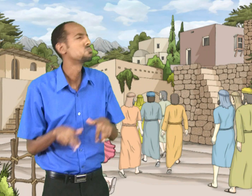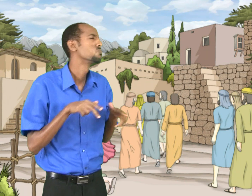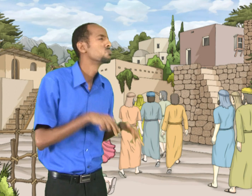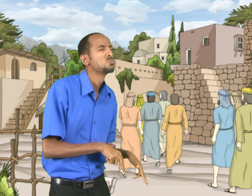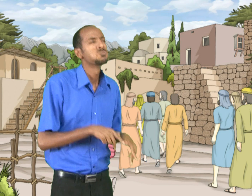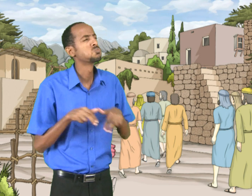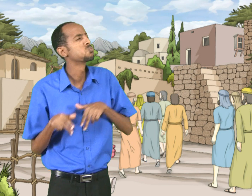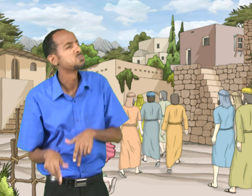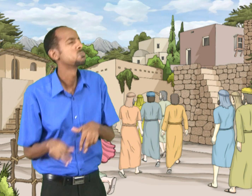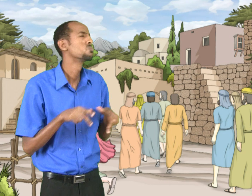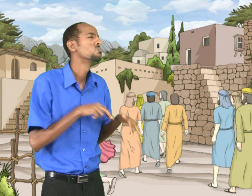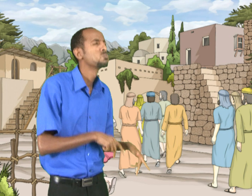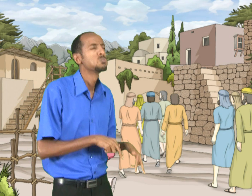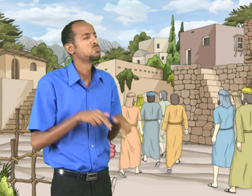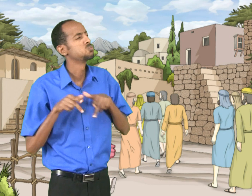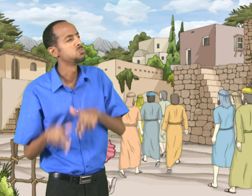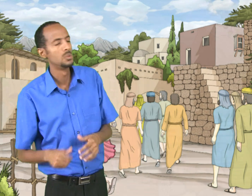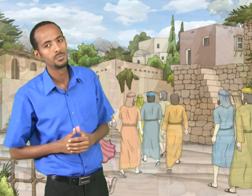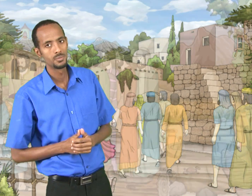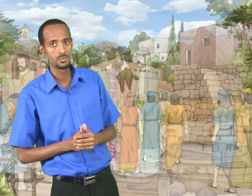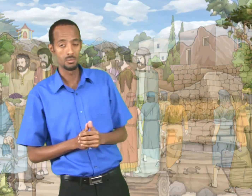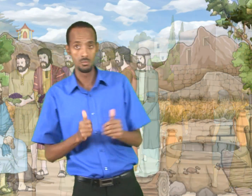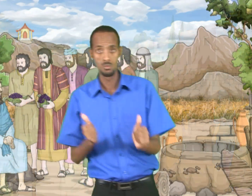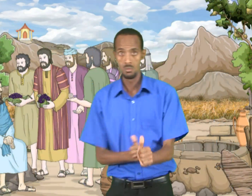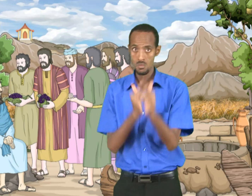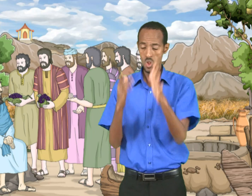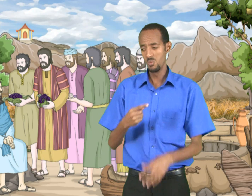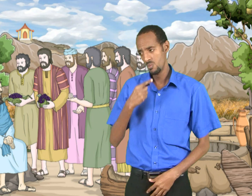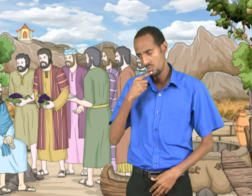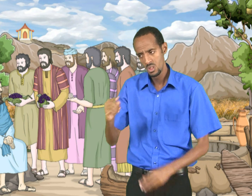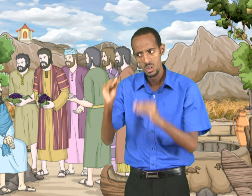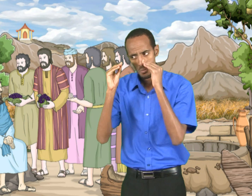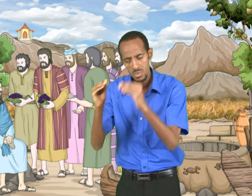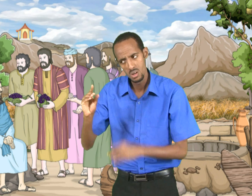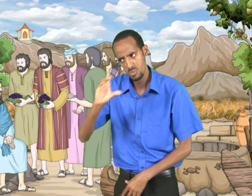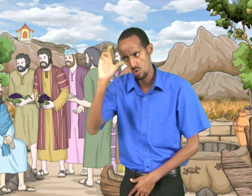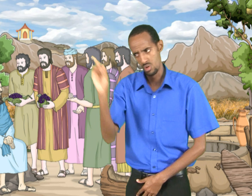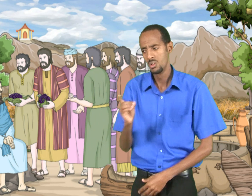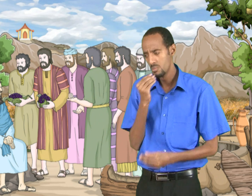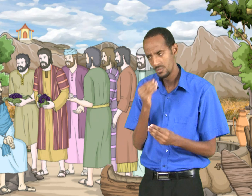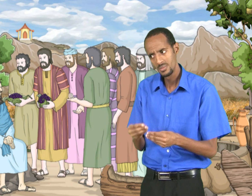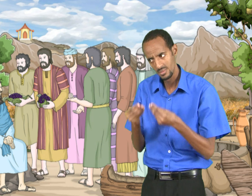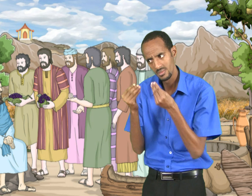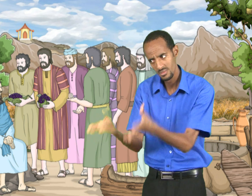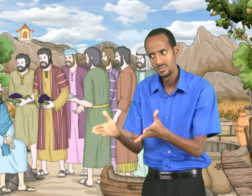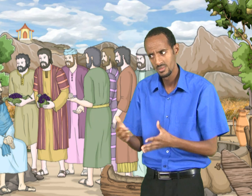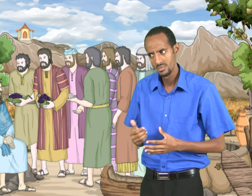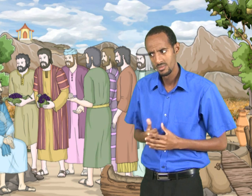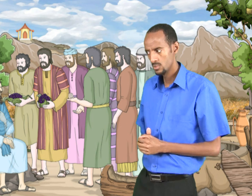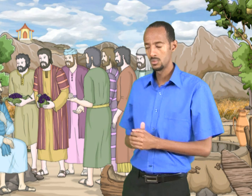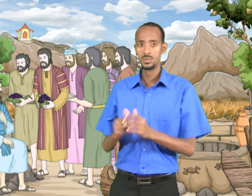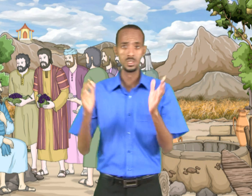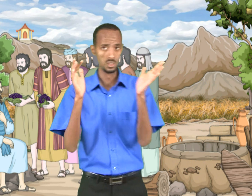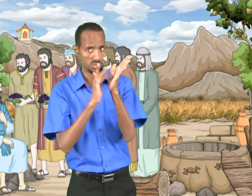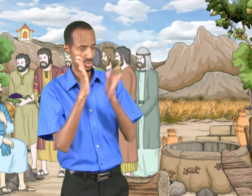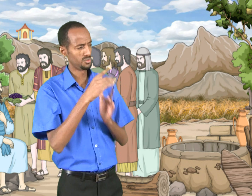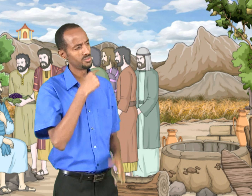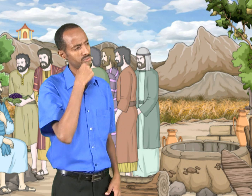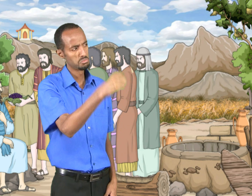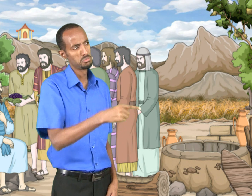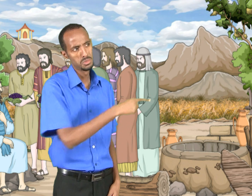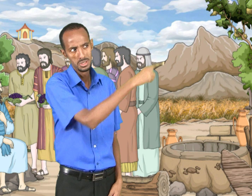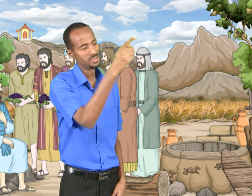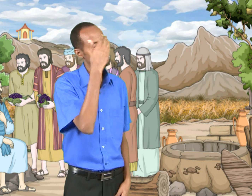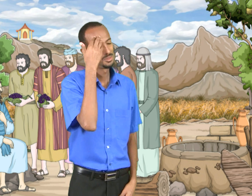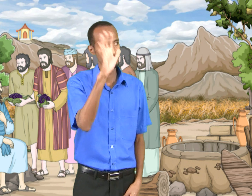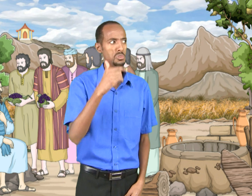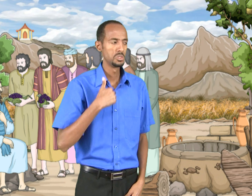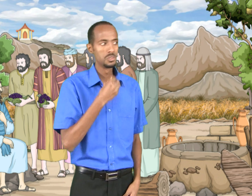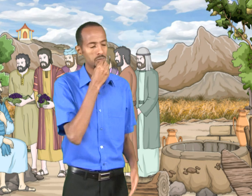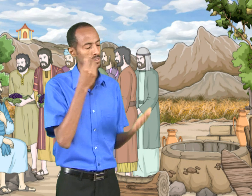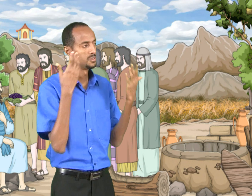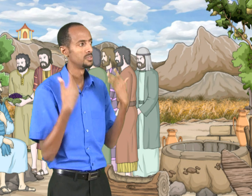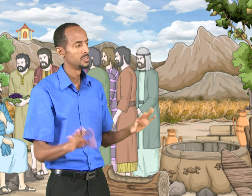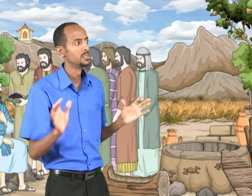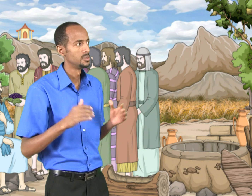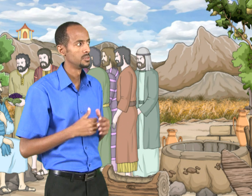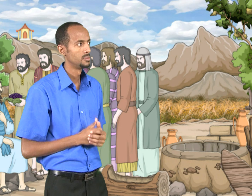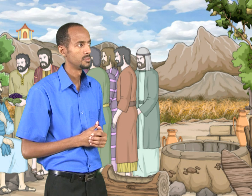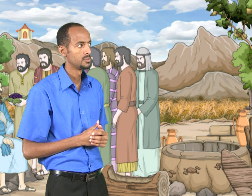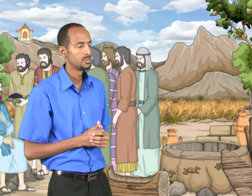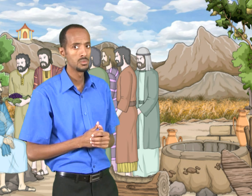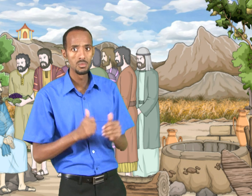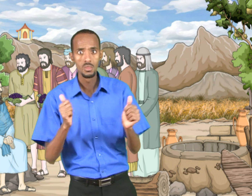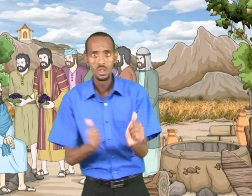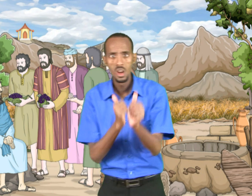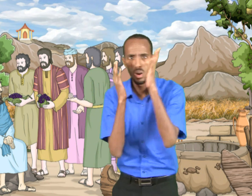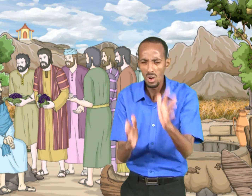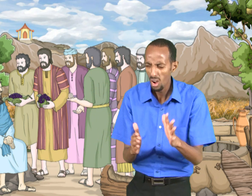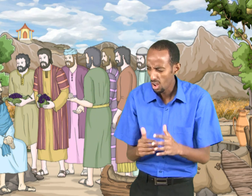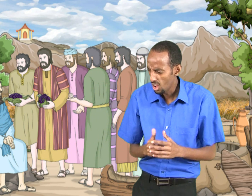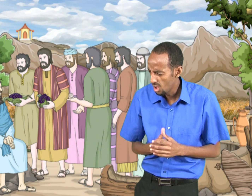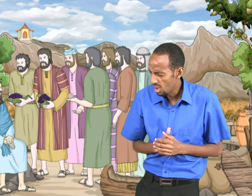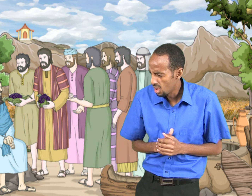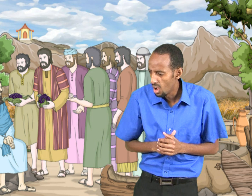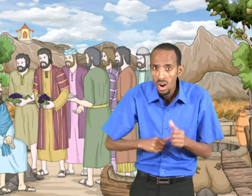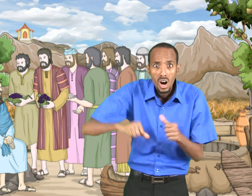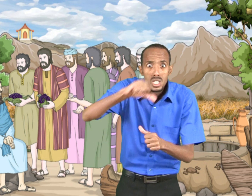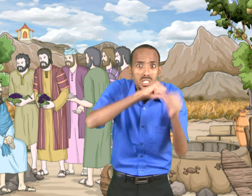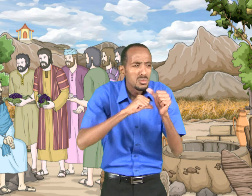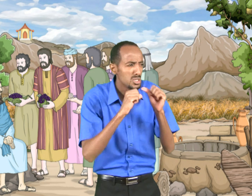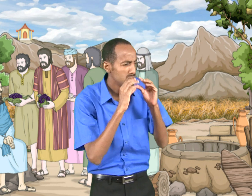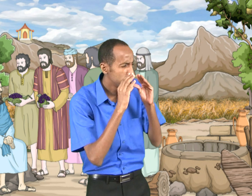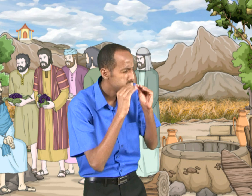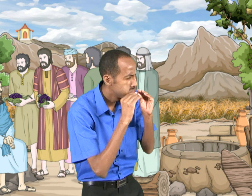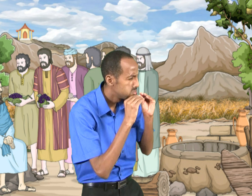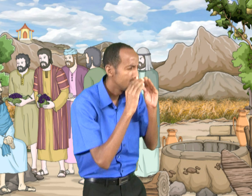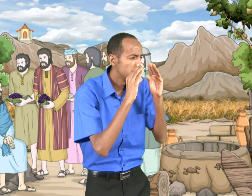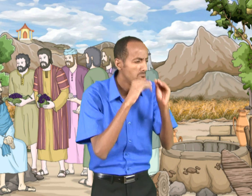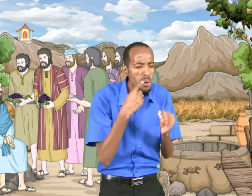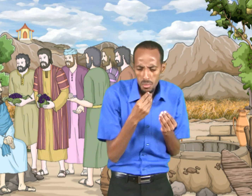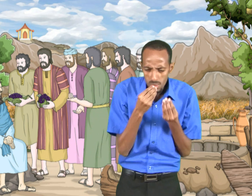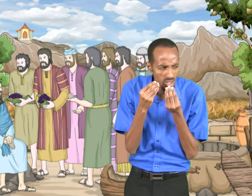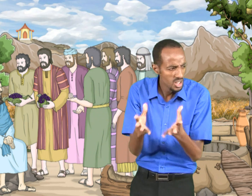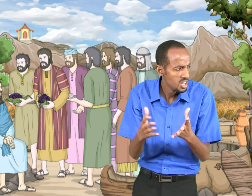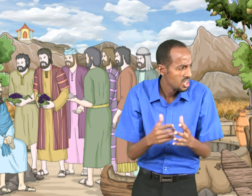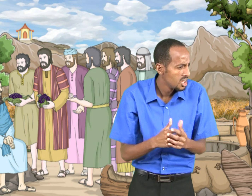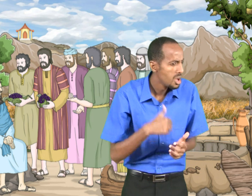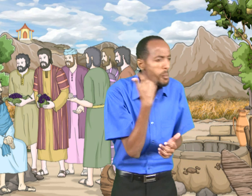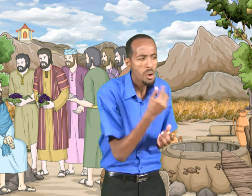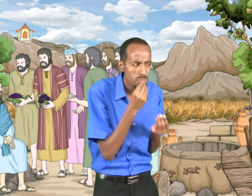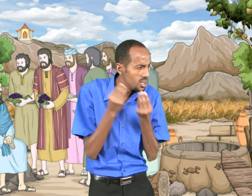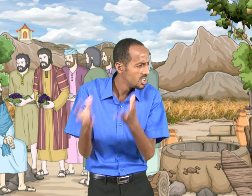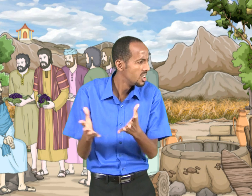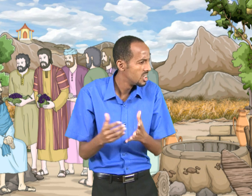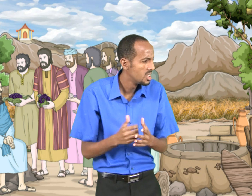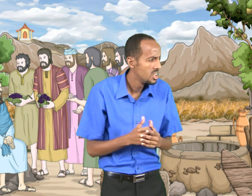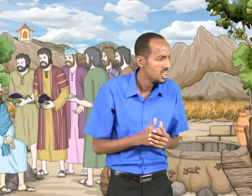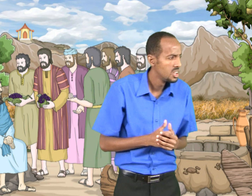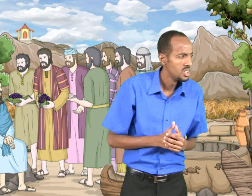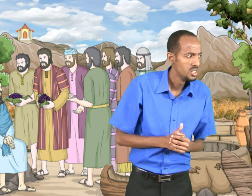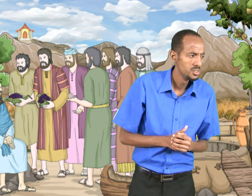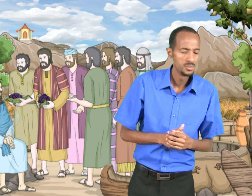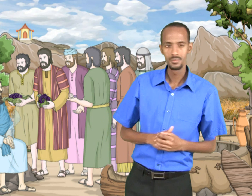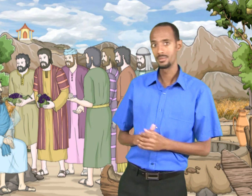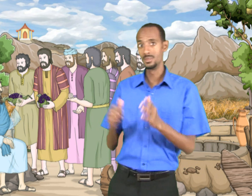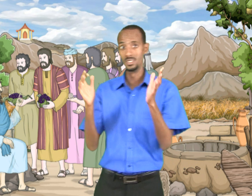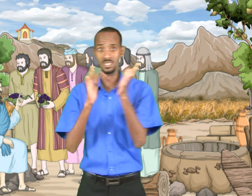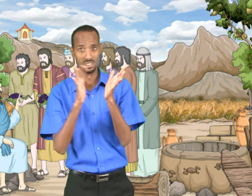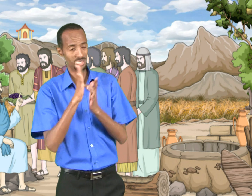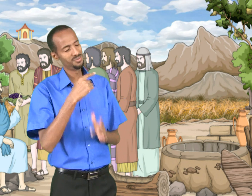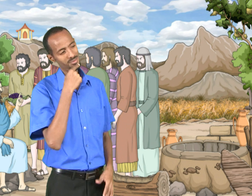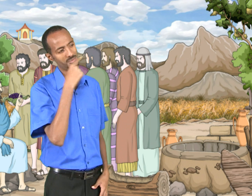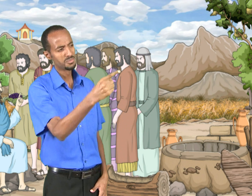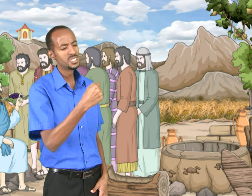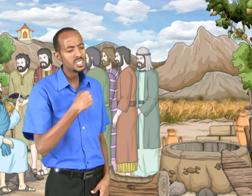Meanwhile the disciples urged Him, “Rabbi, eat something.” But He told them, “I have food to eat that you know nothing about.”